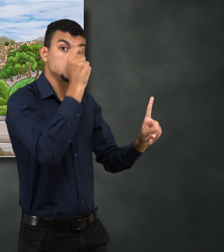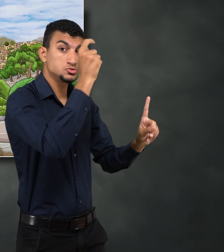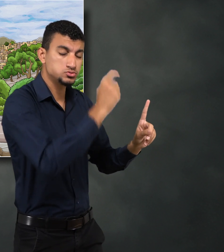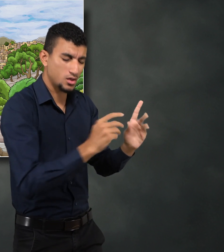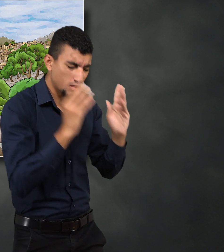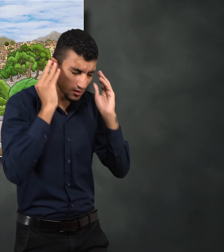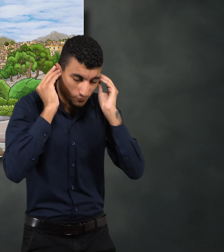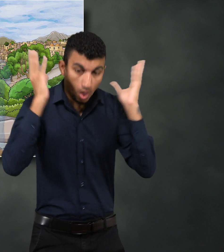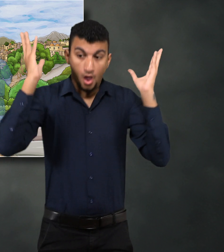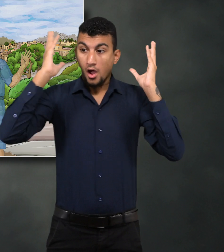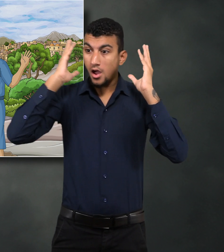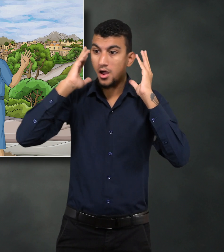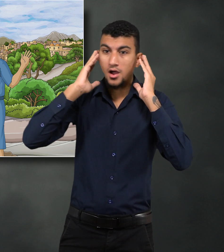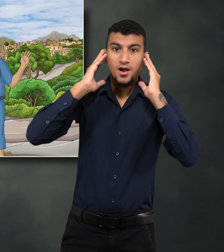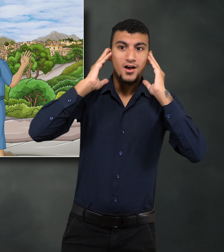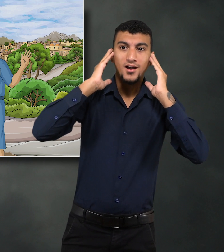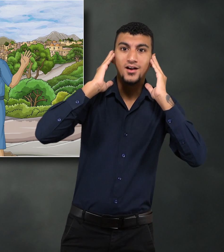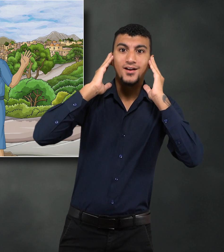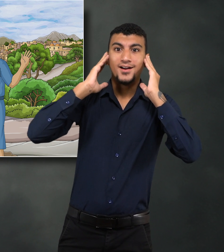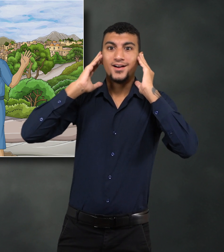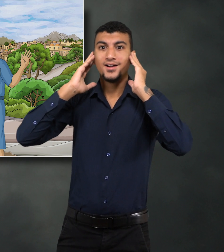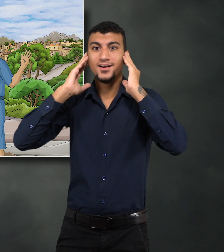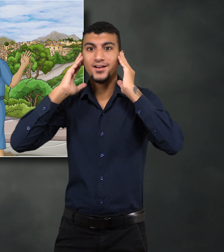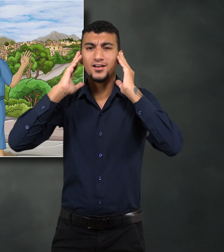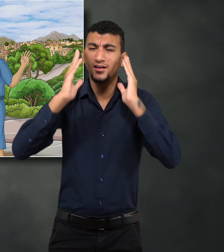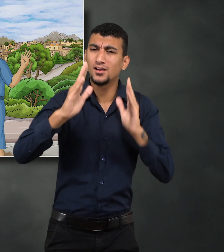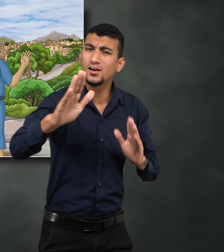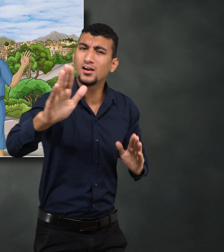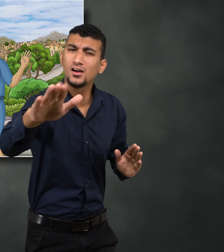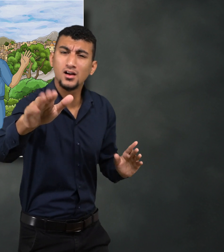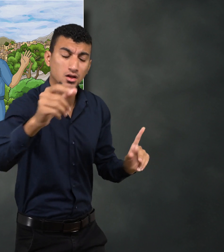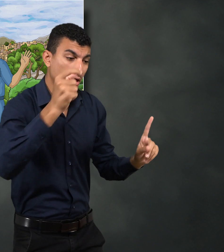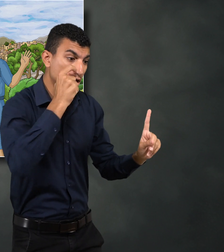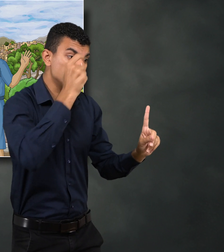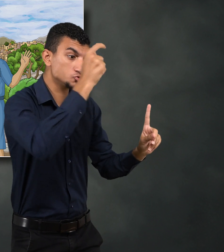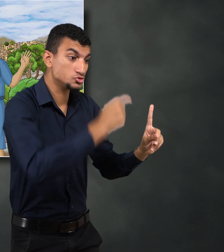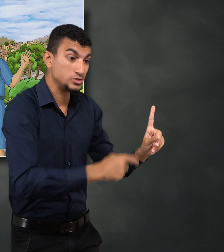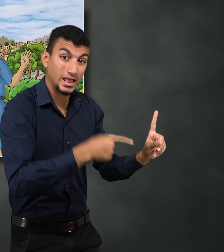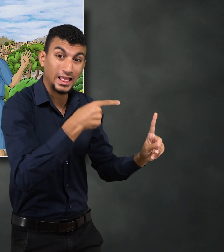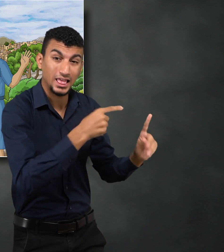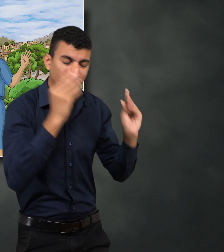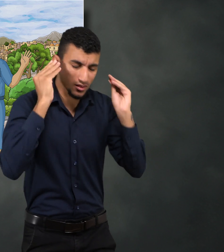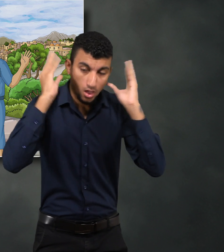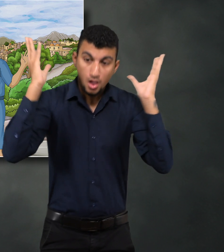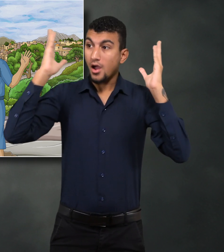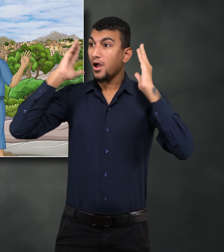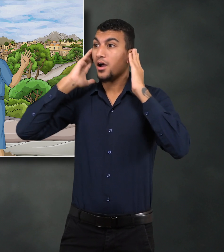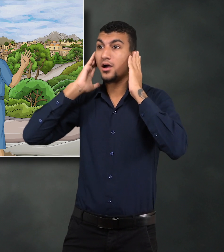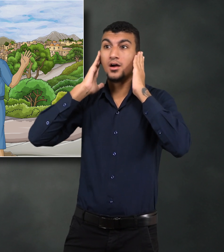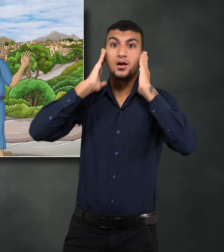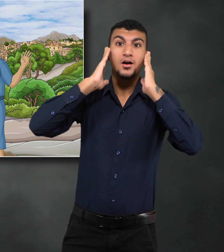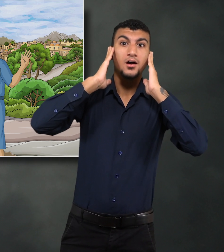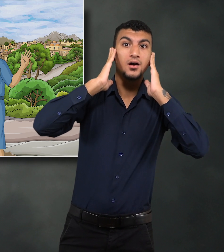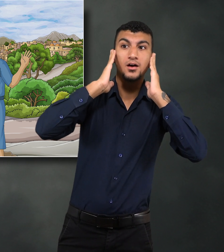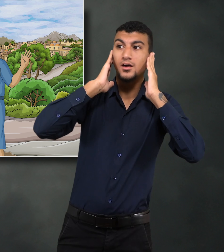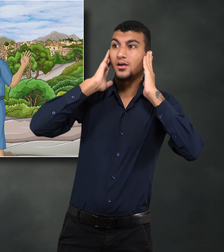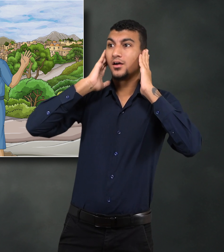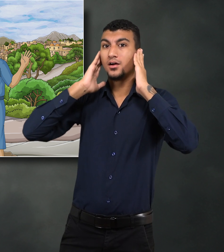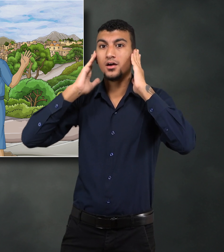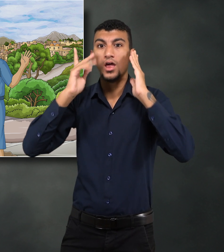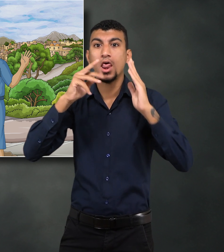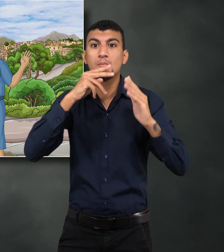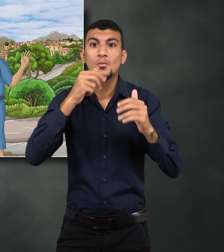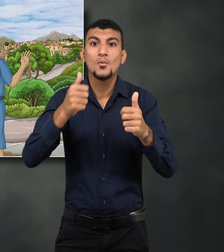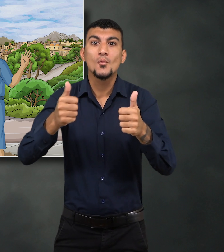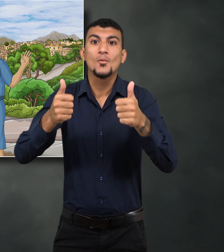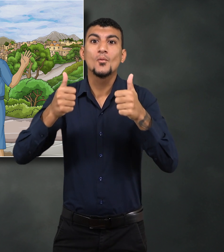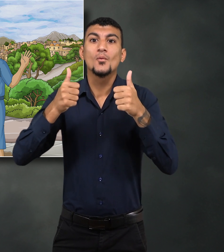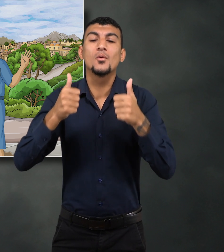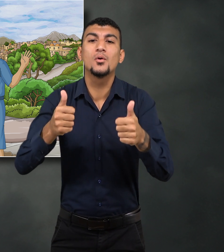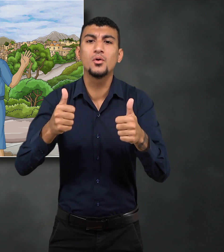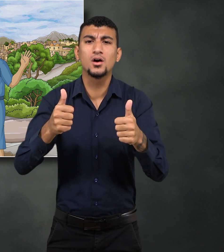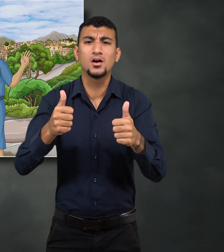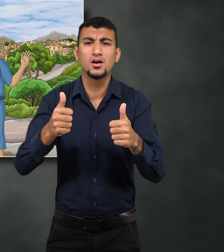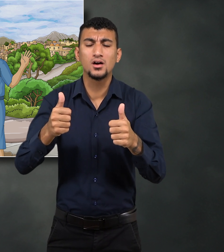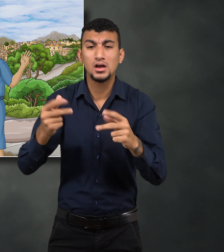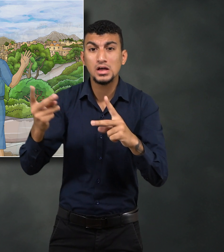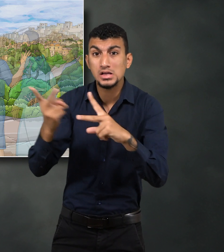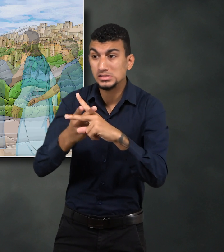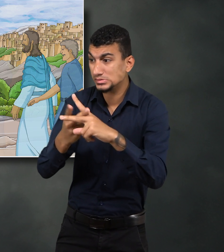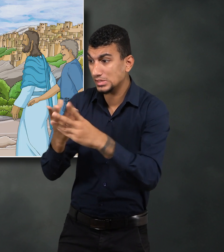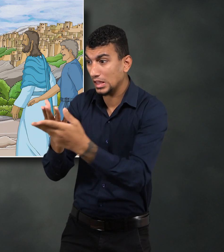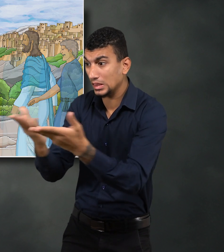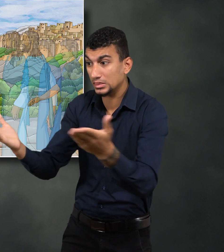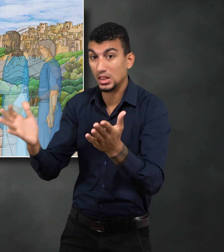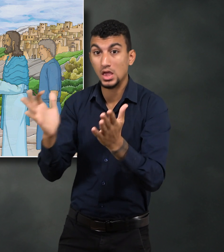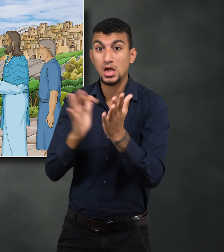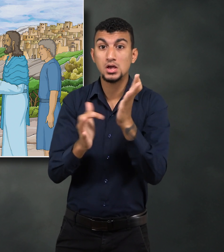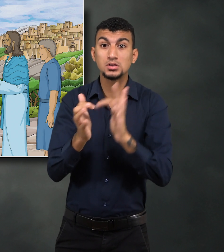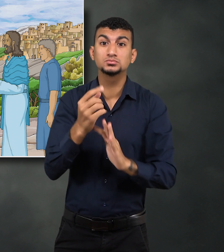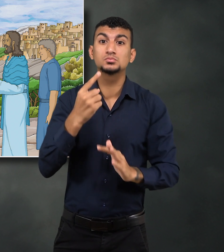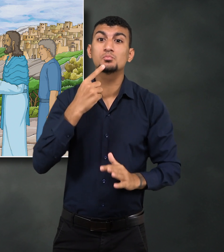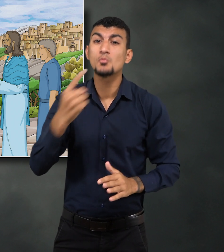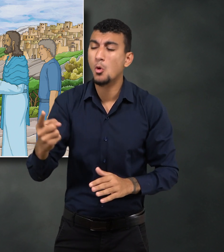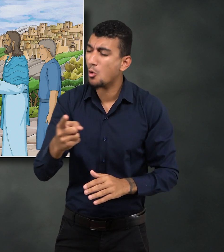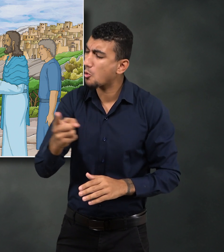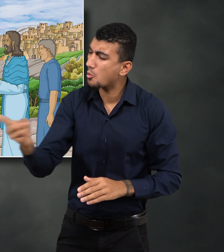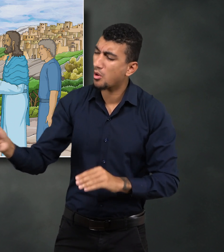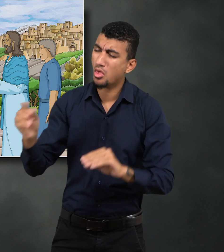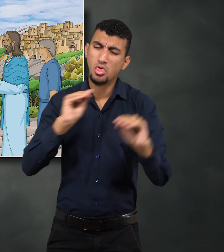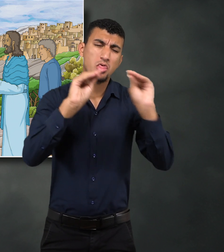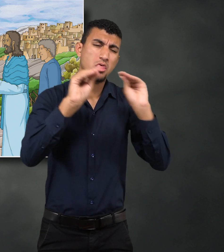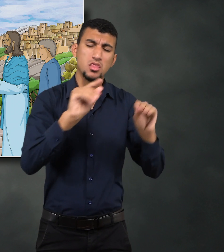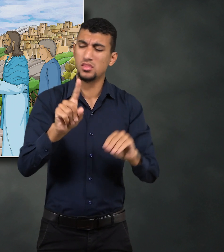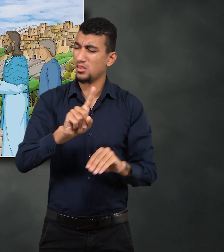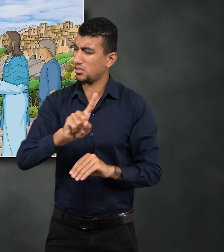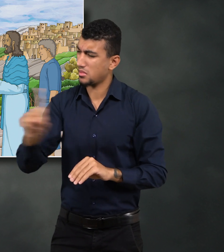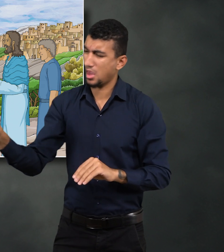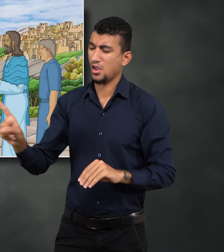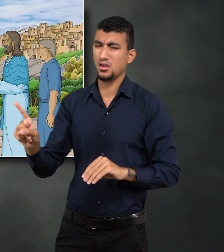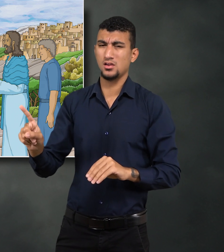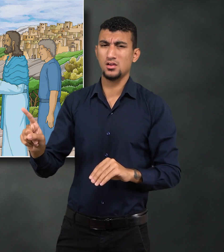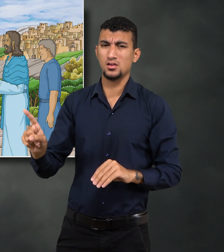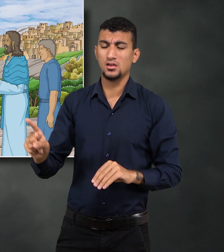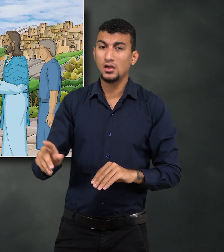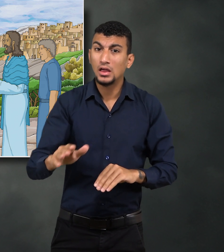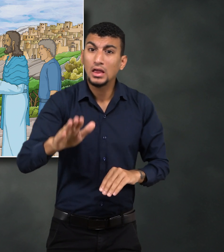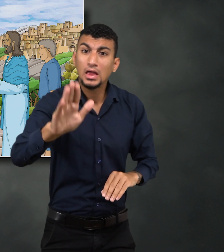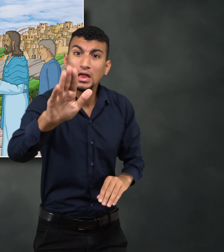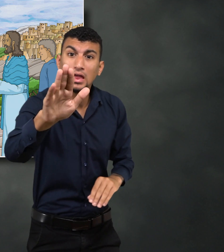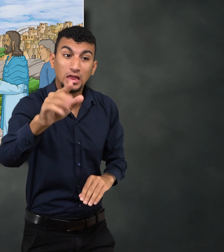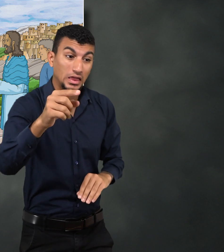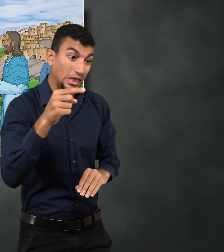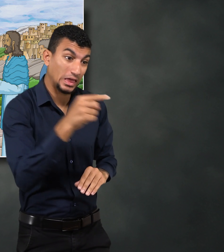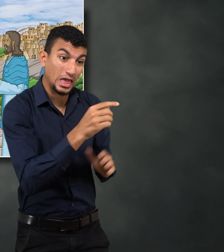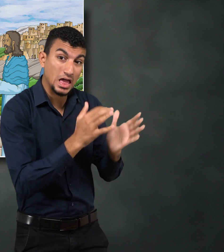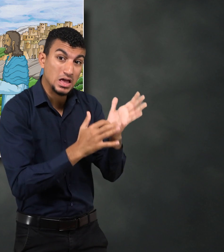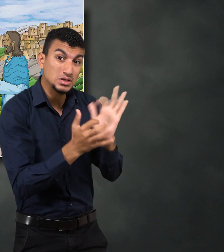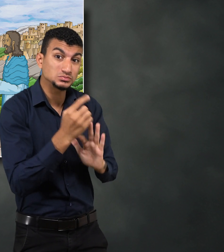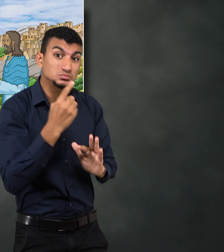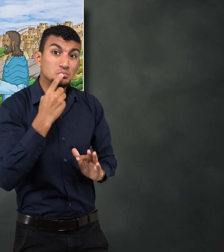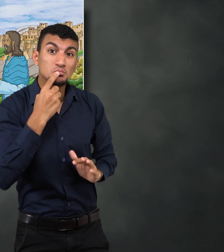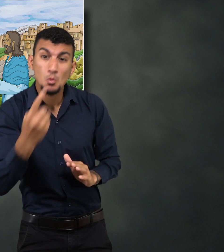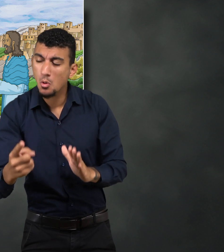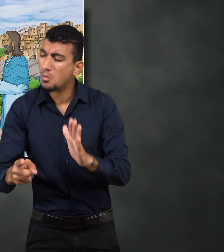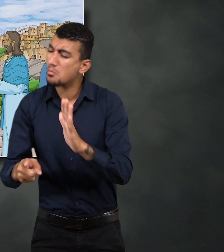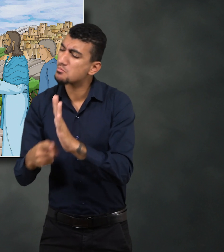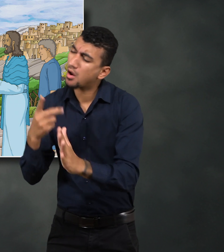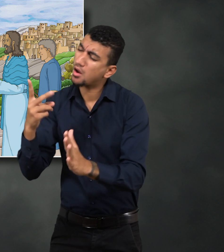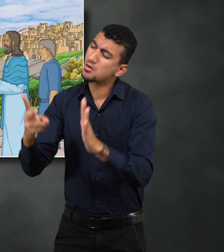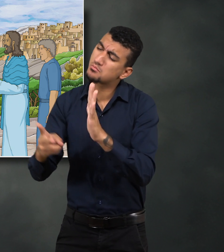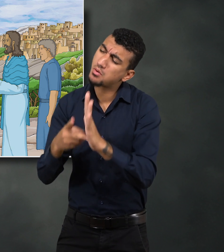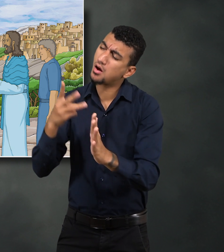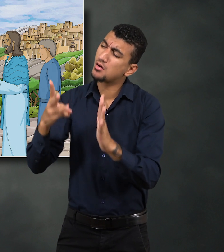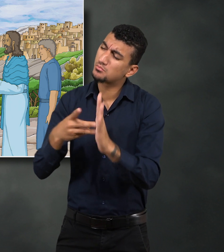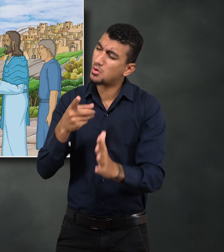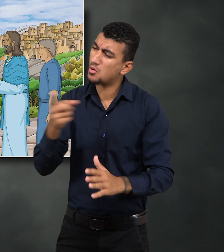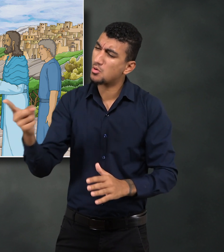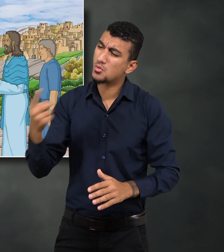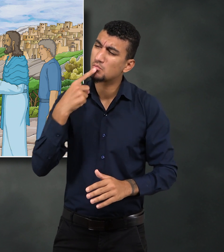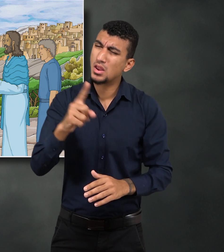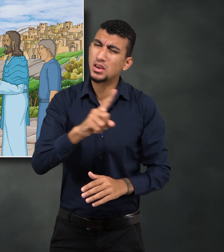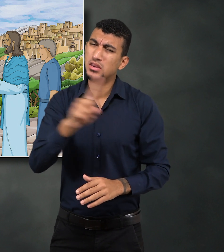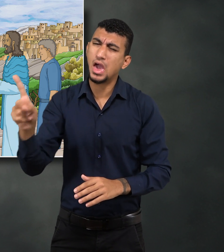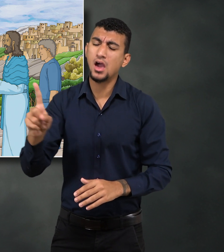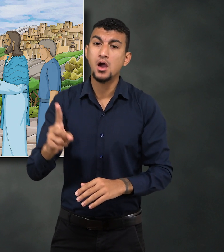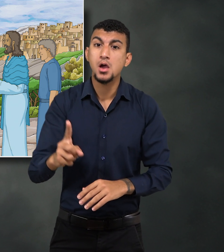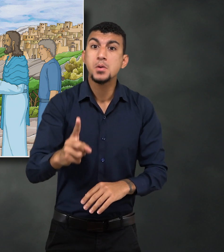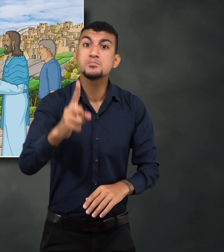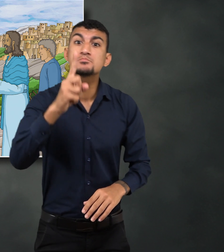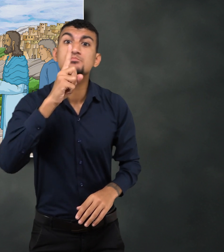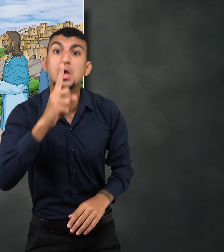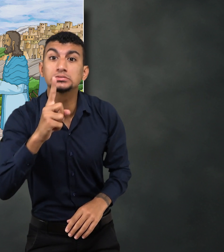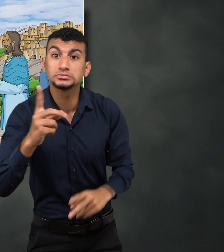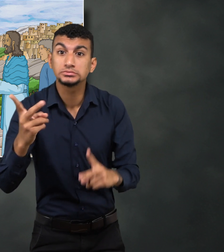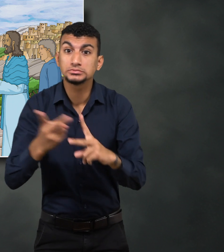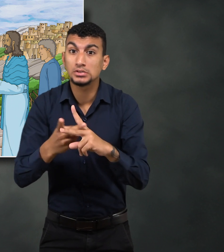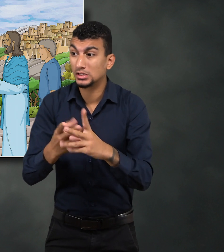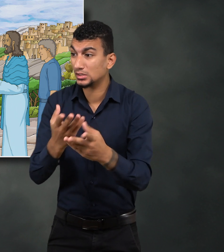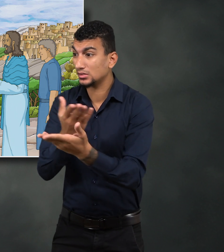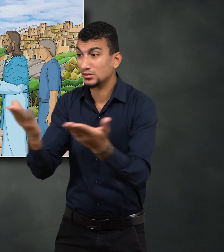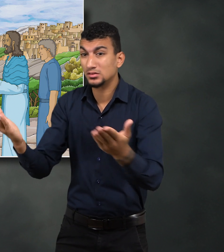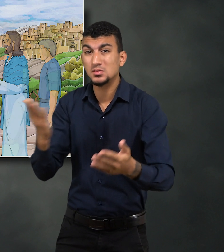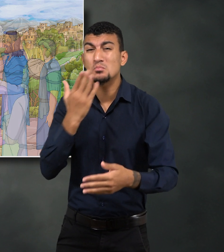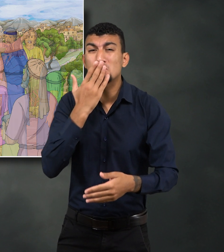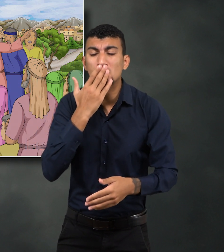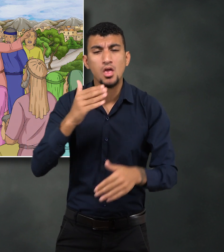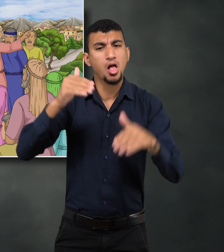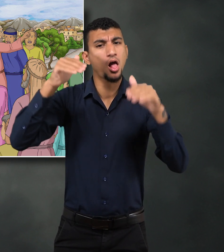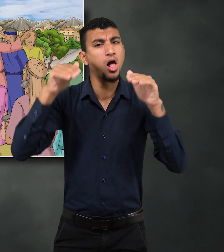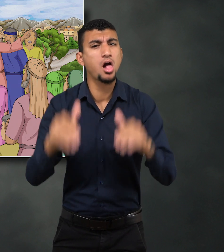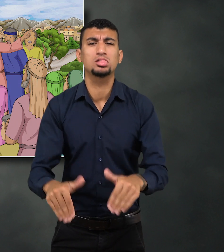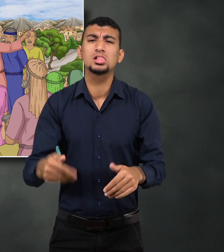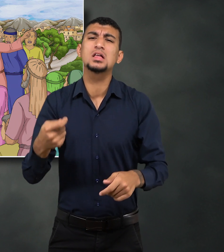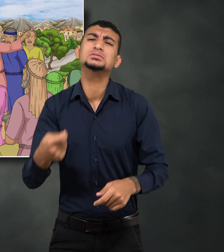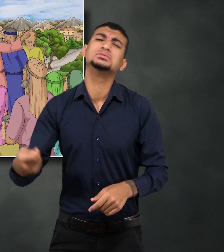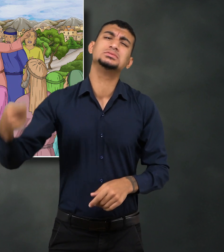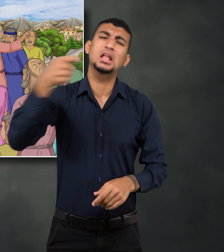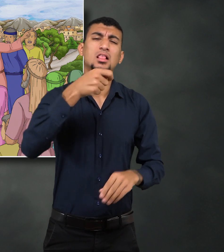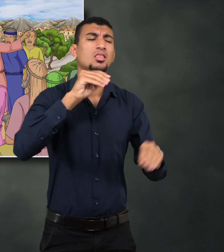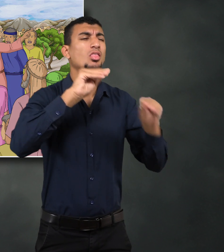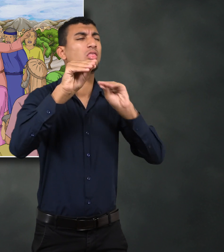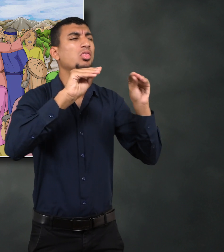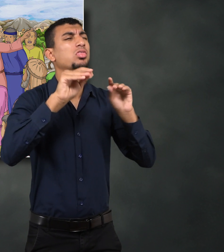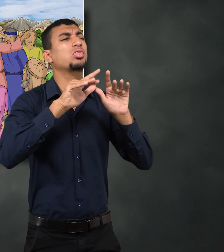Immediately the man’s ears were opened and his tongue was released, and he began to speak plainly. Jesus ordered them not to tell anyone.